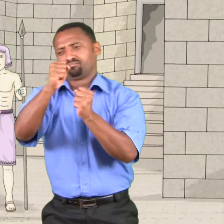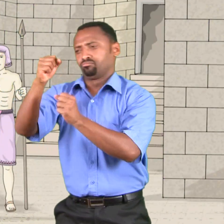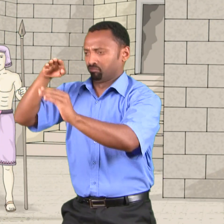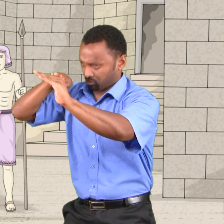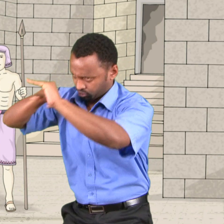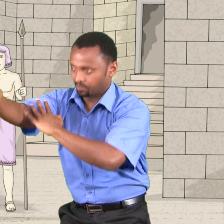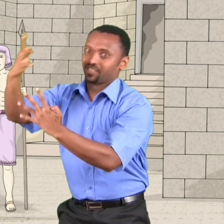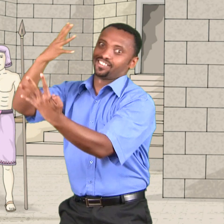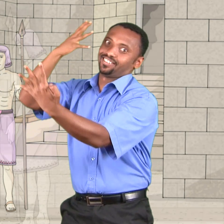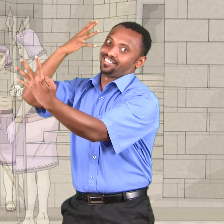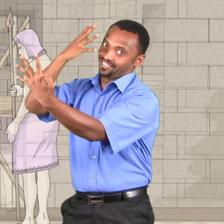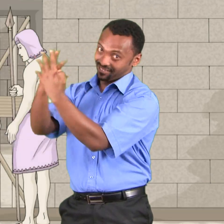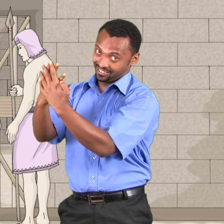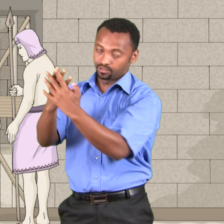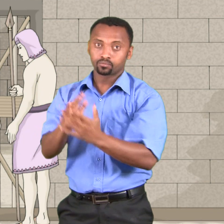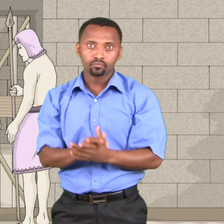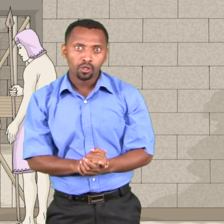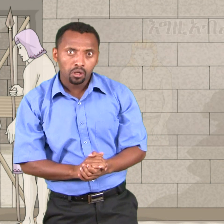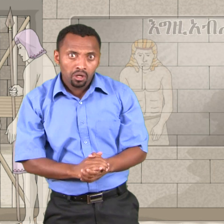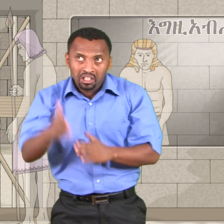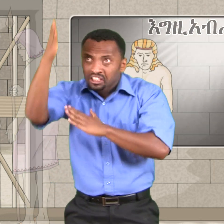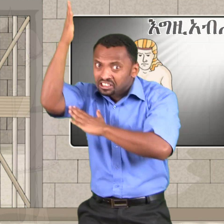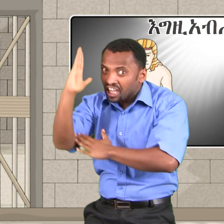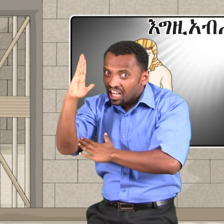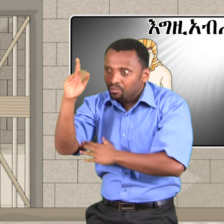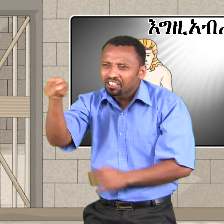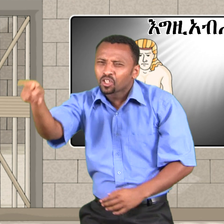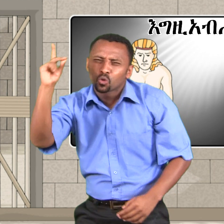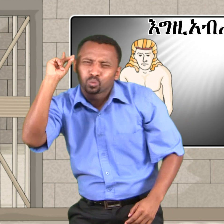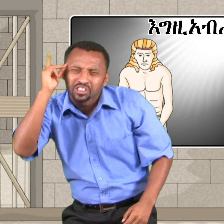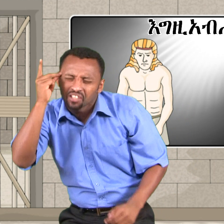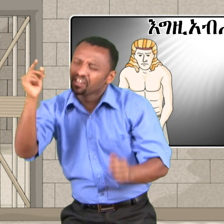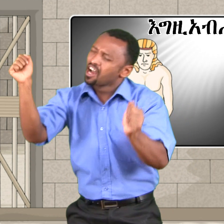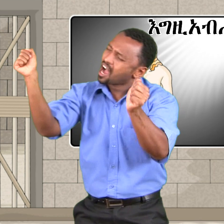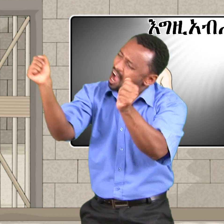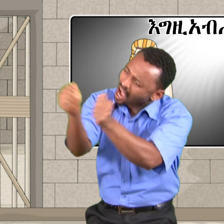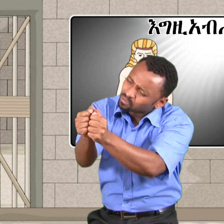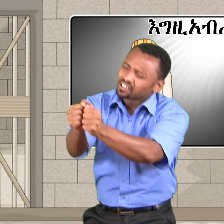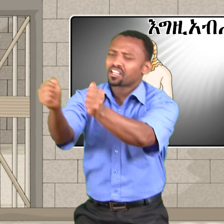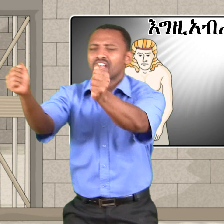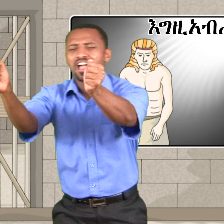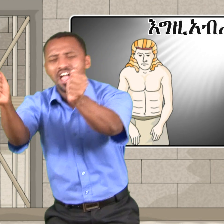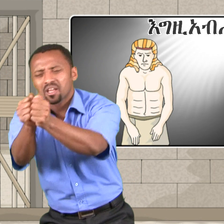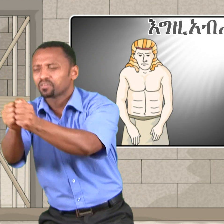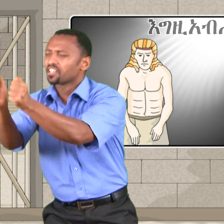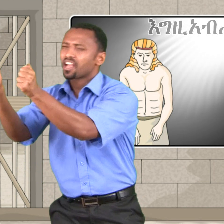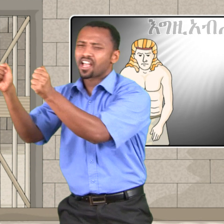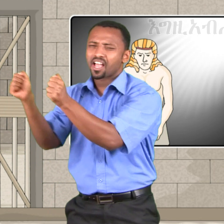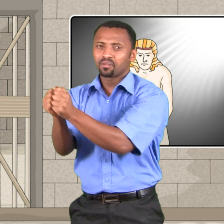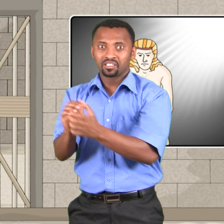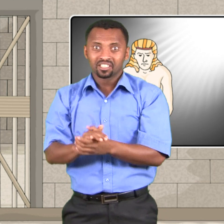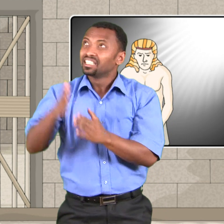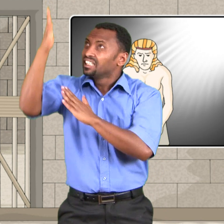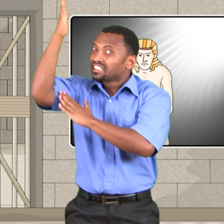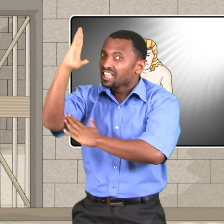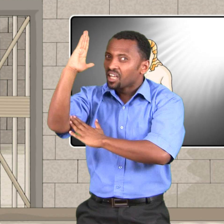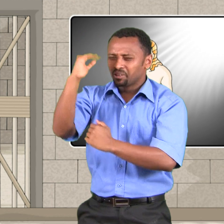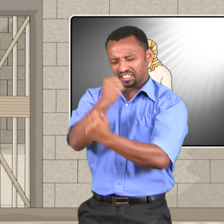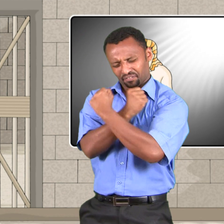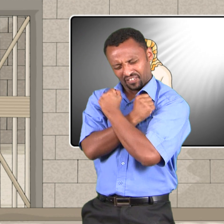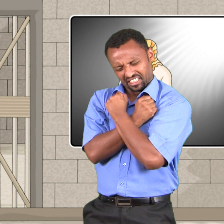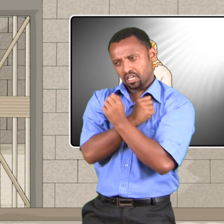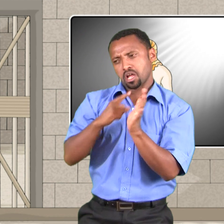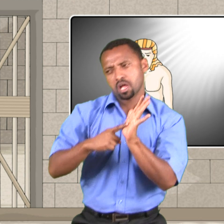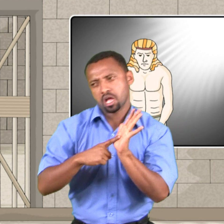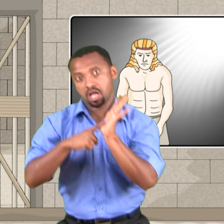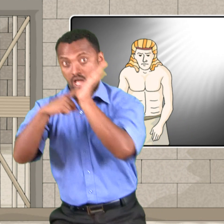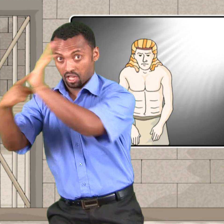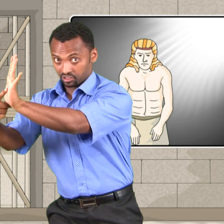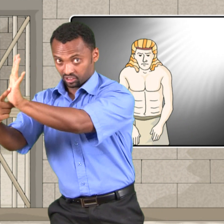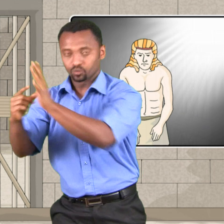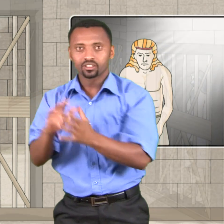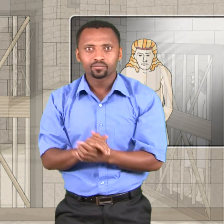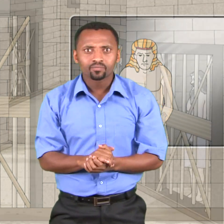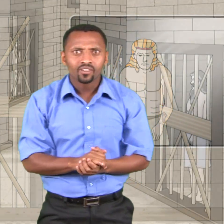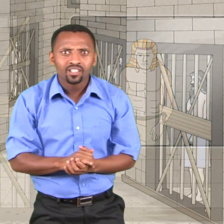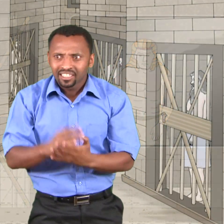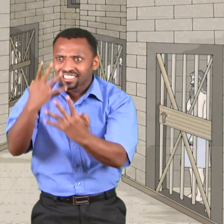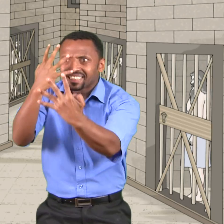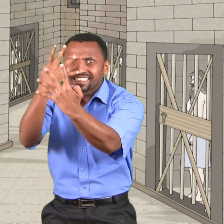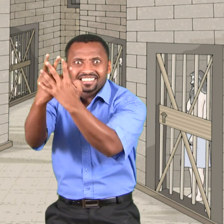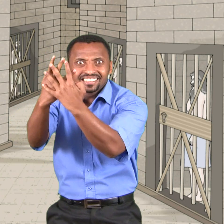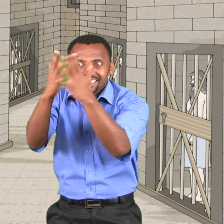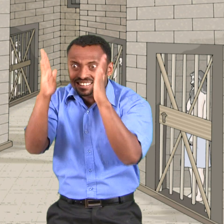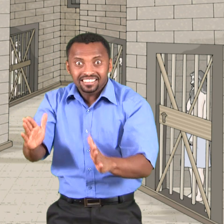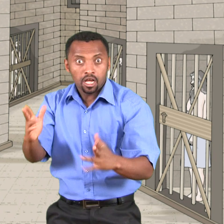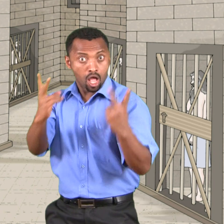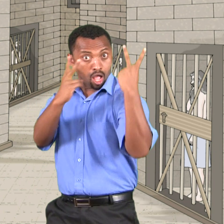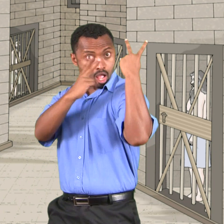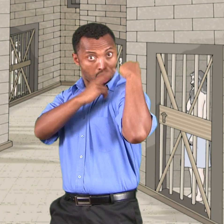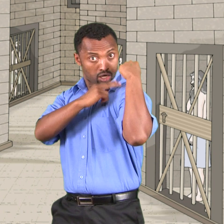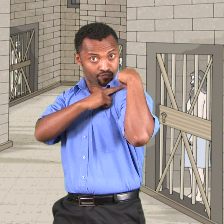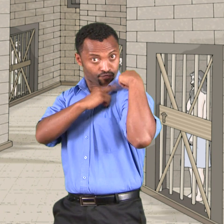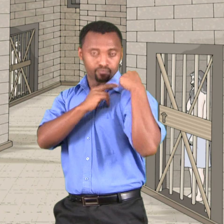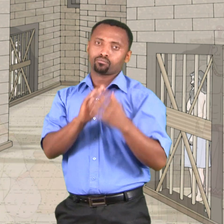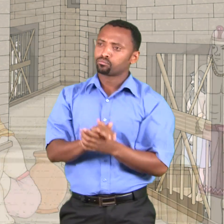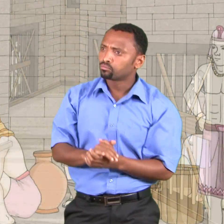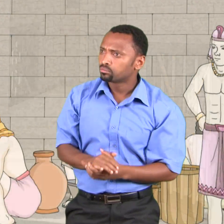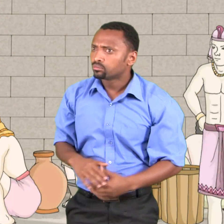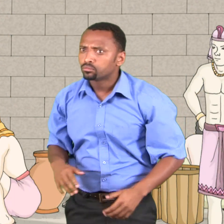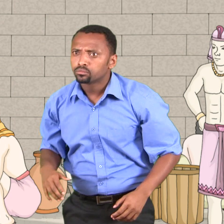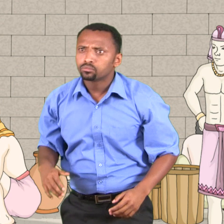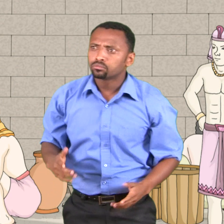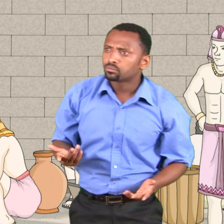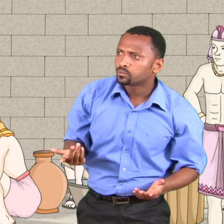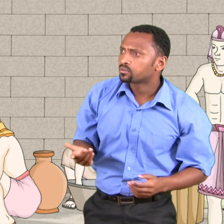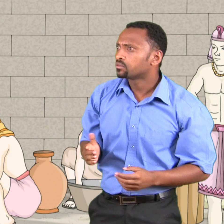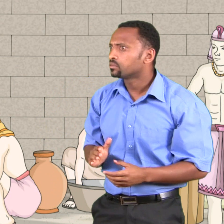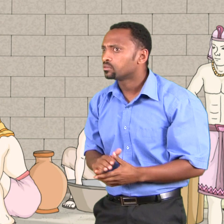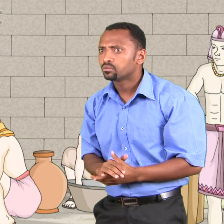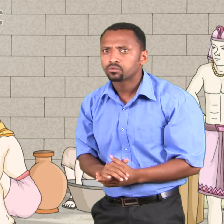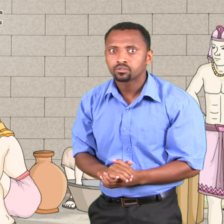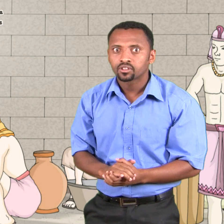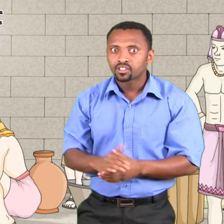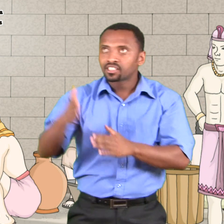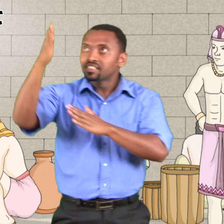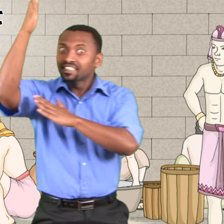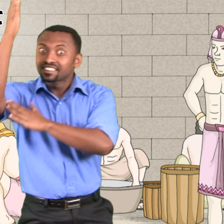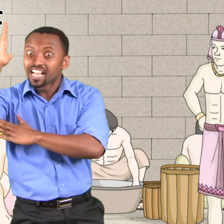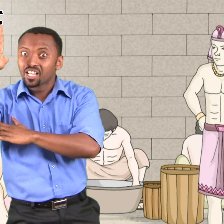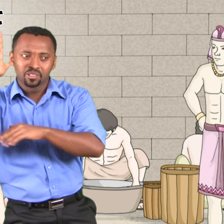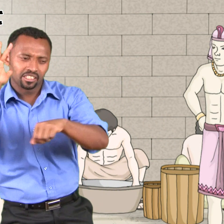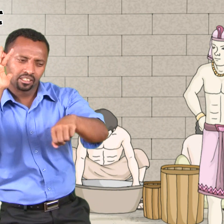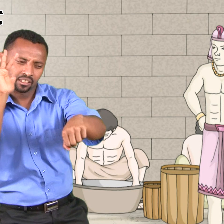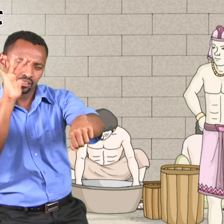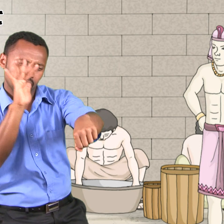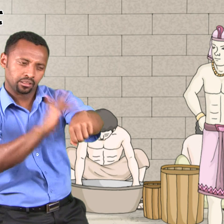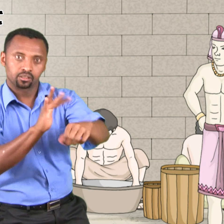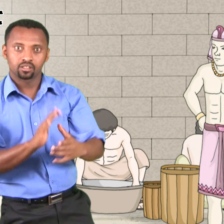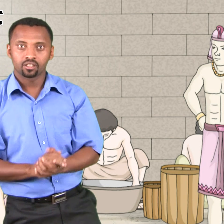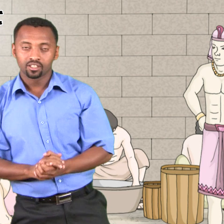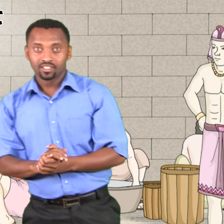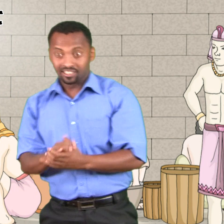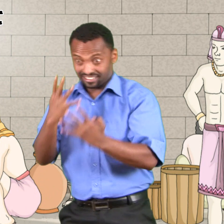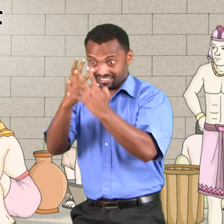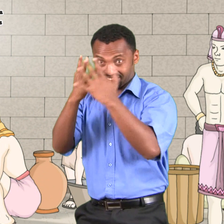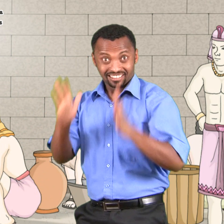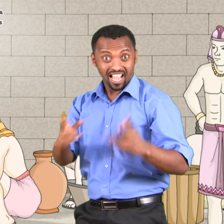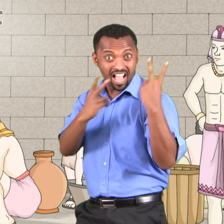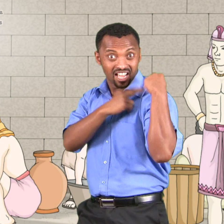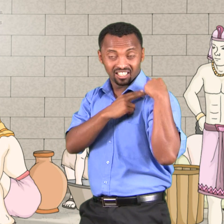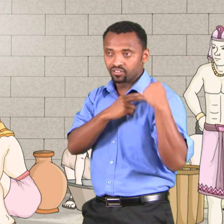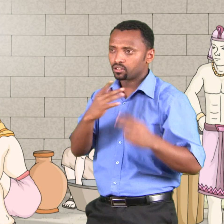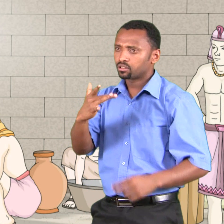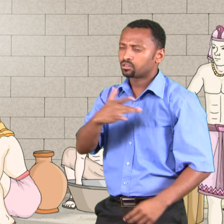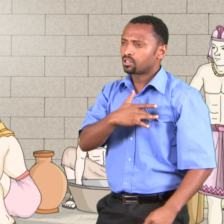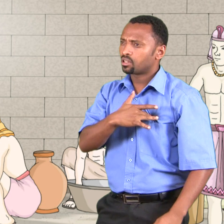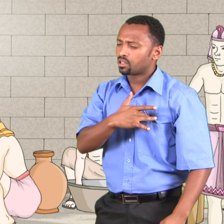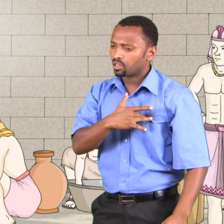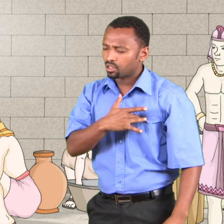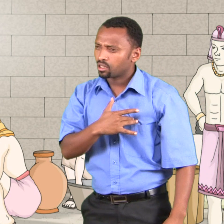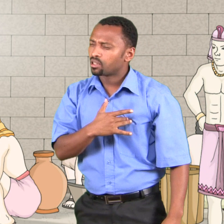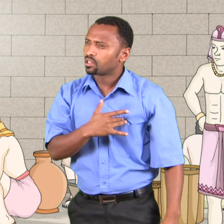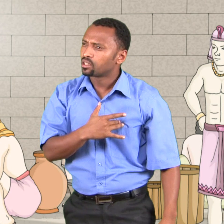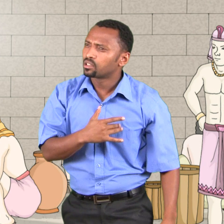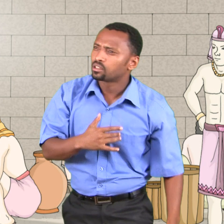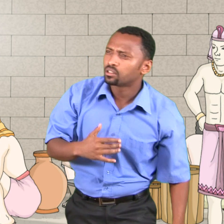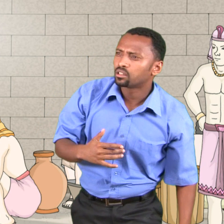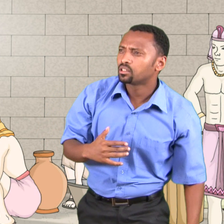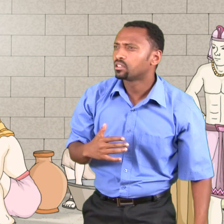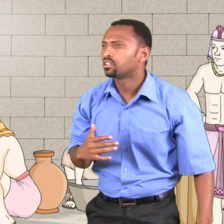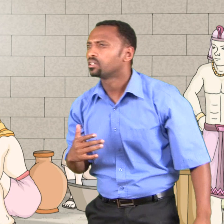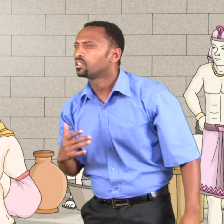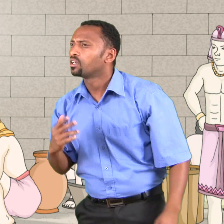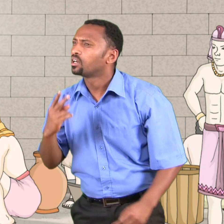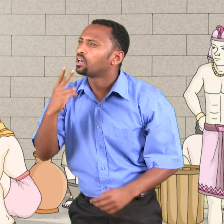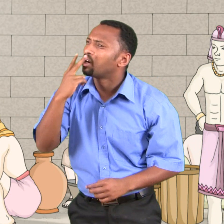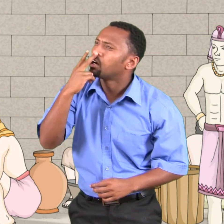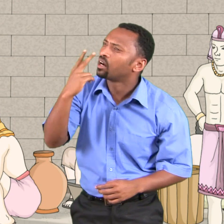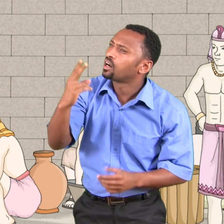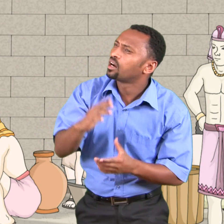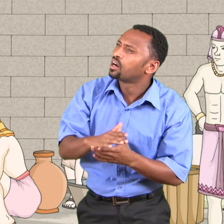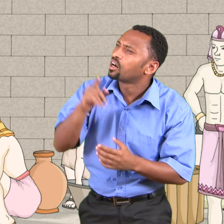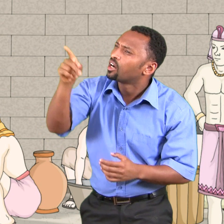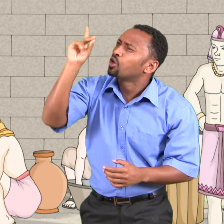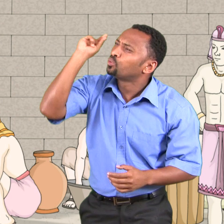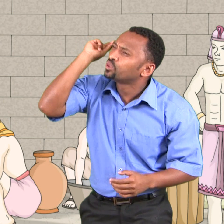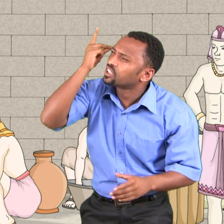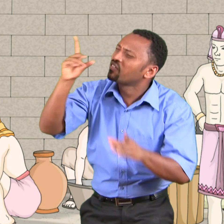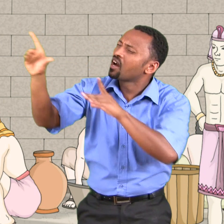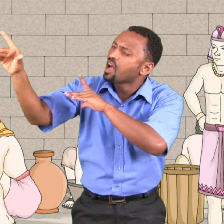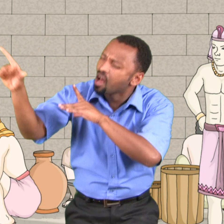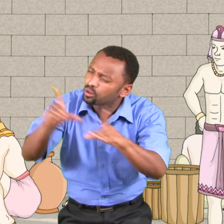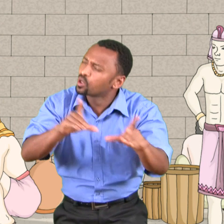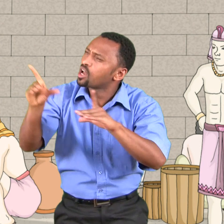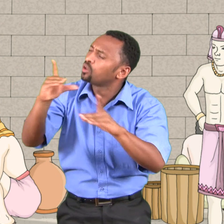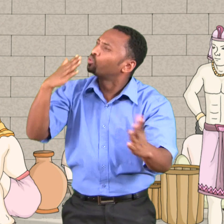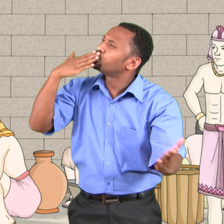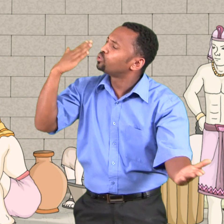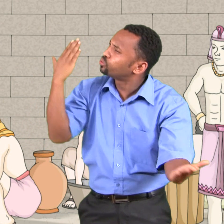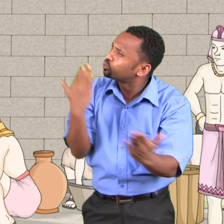While Joseph was there in the prison, the LORD was with him and extended kindness to him, granting him favor in the eyes of the prison warden.